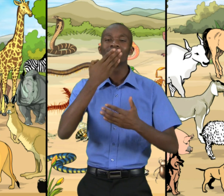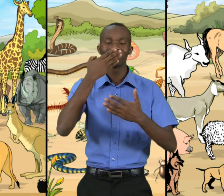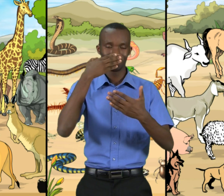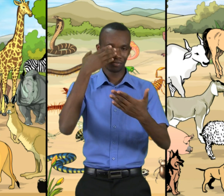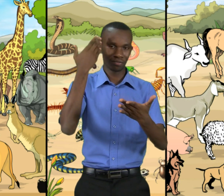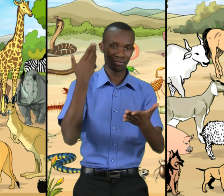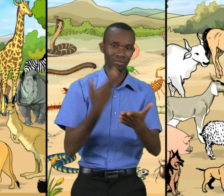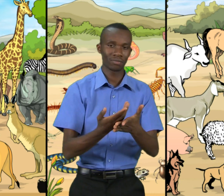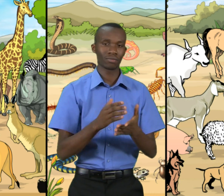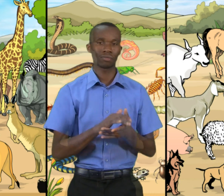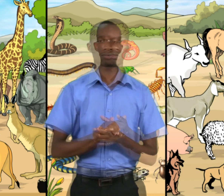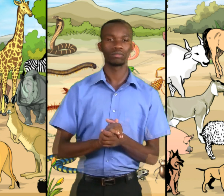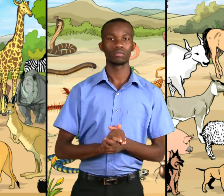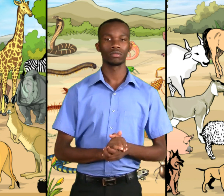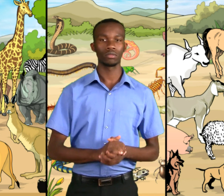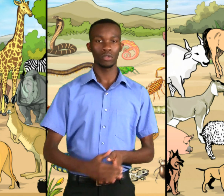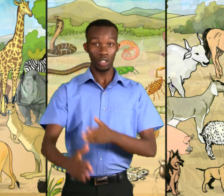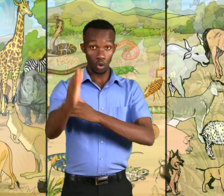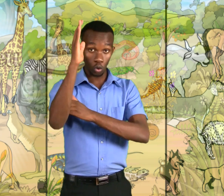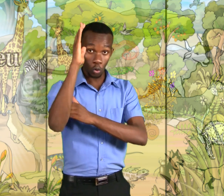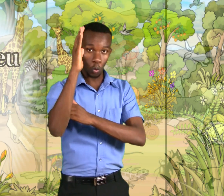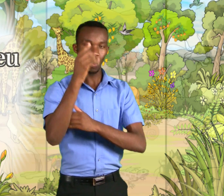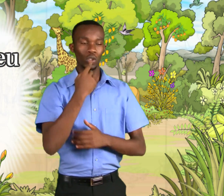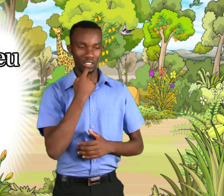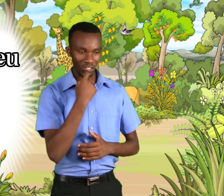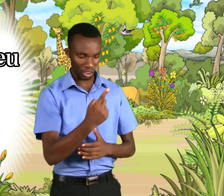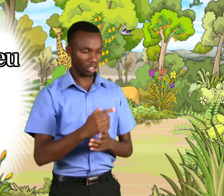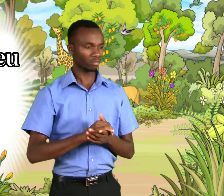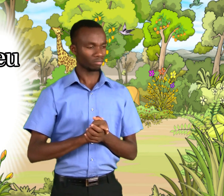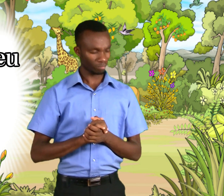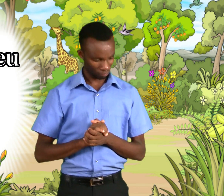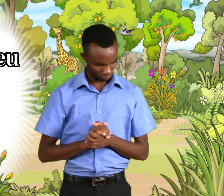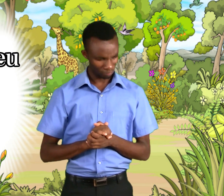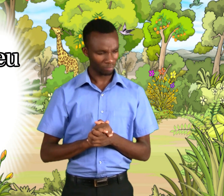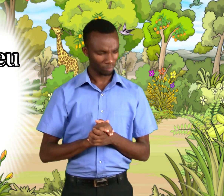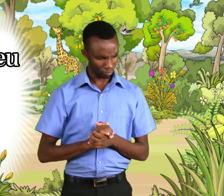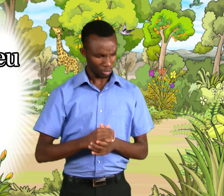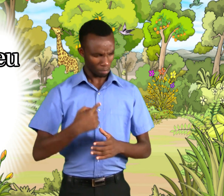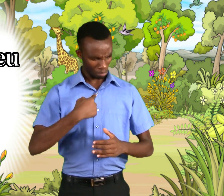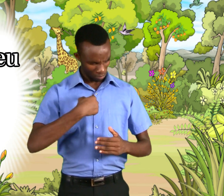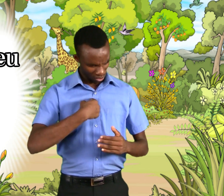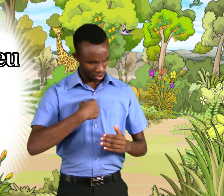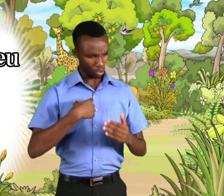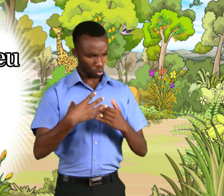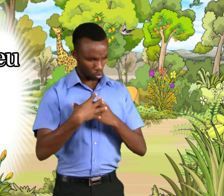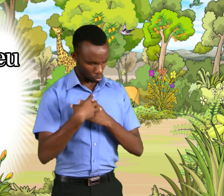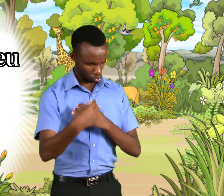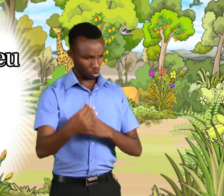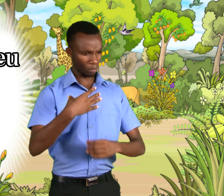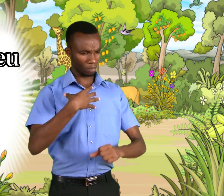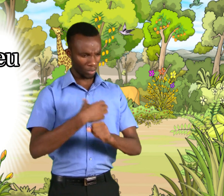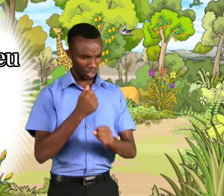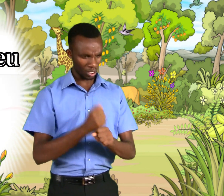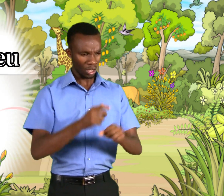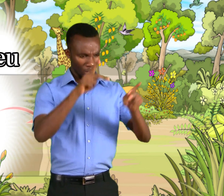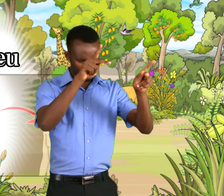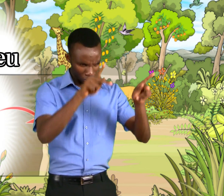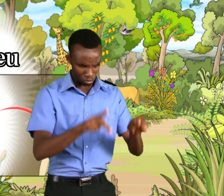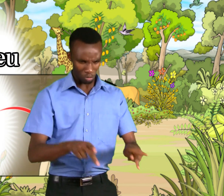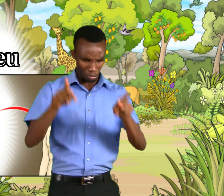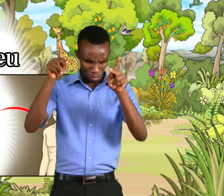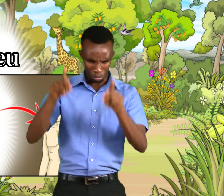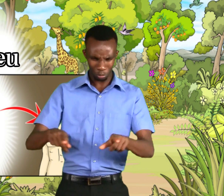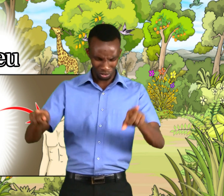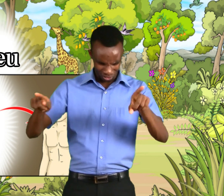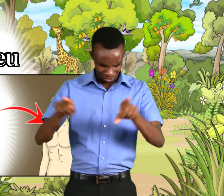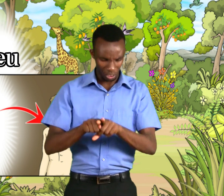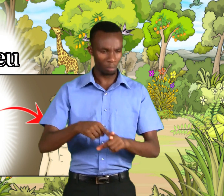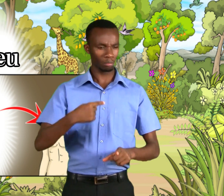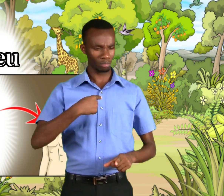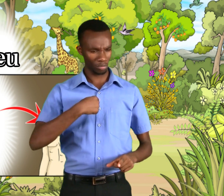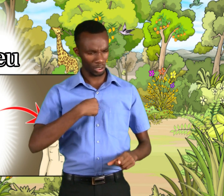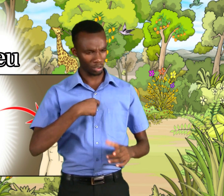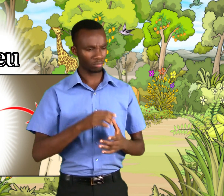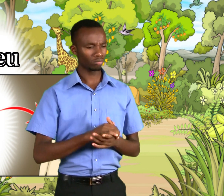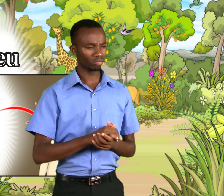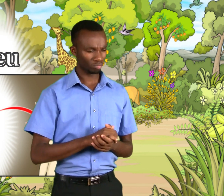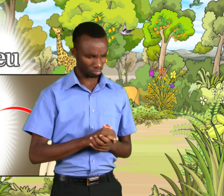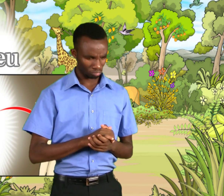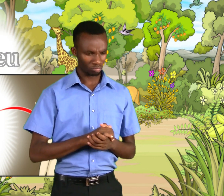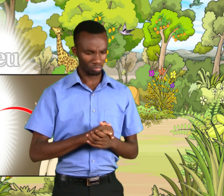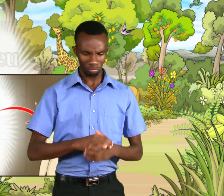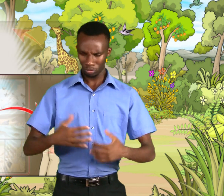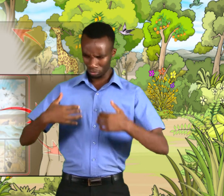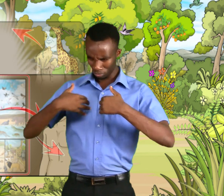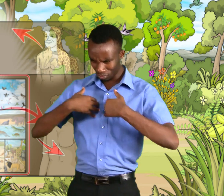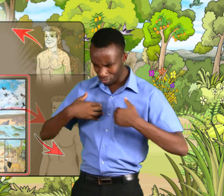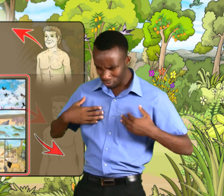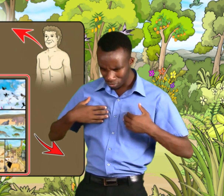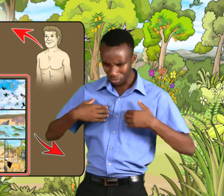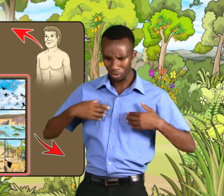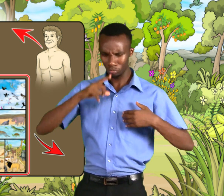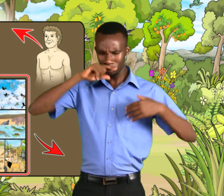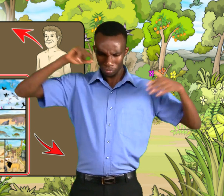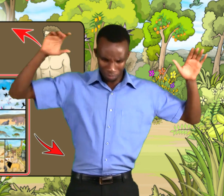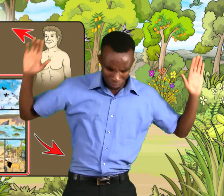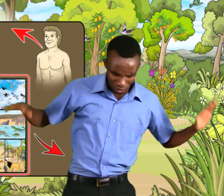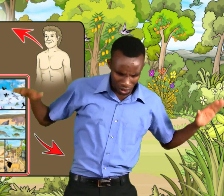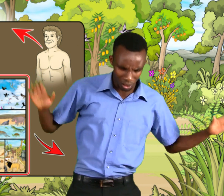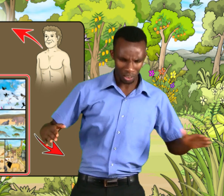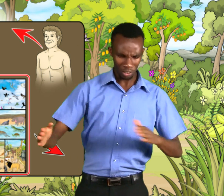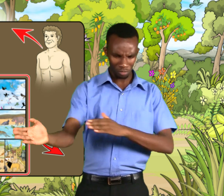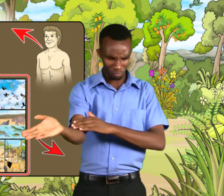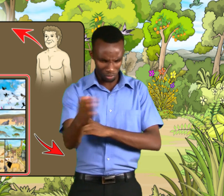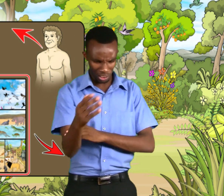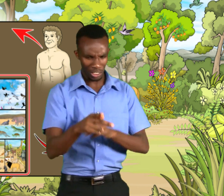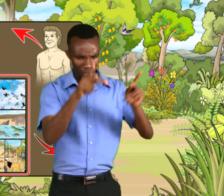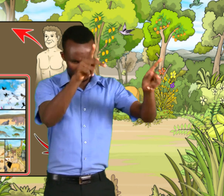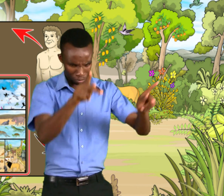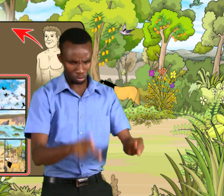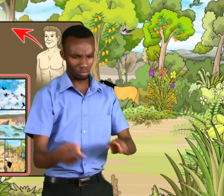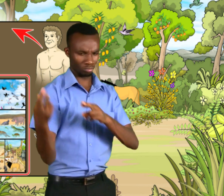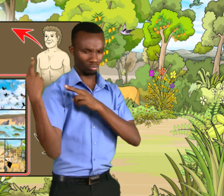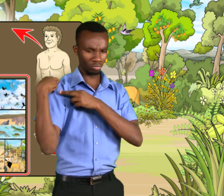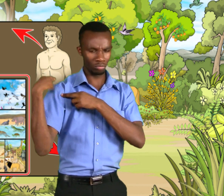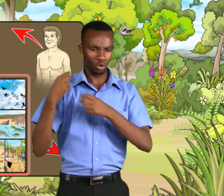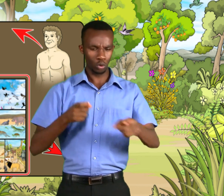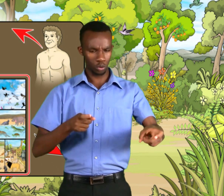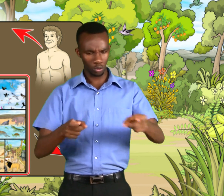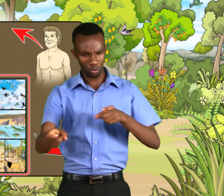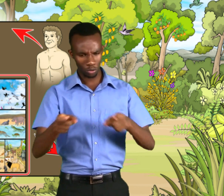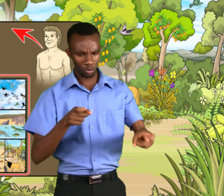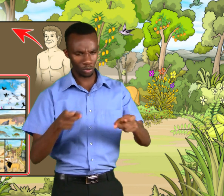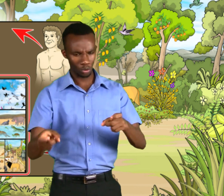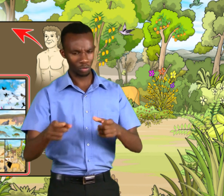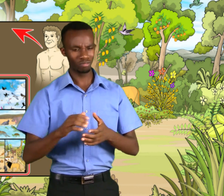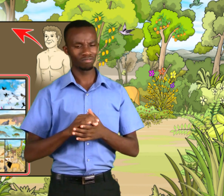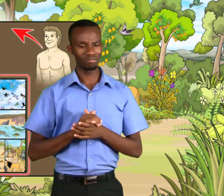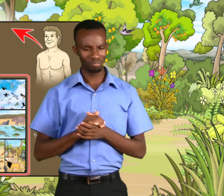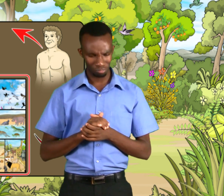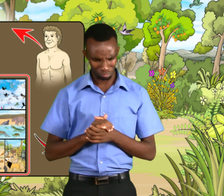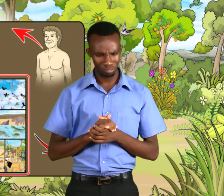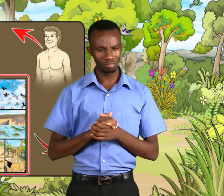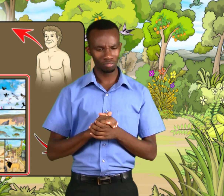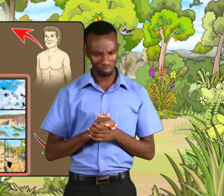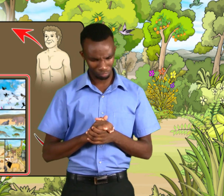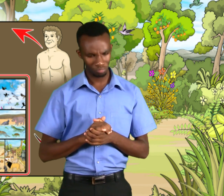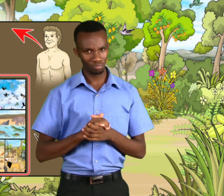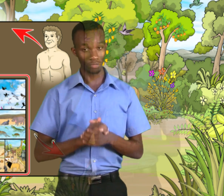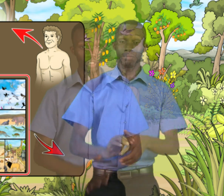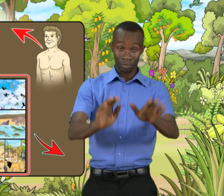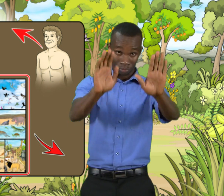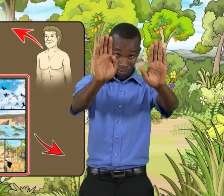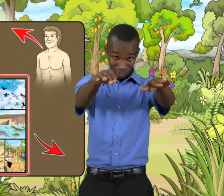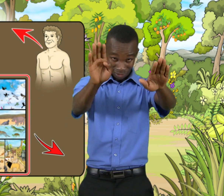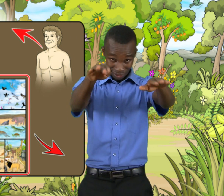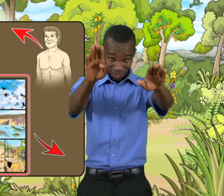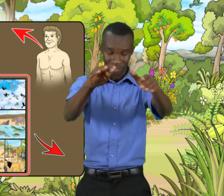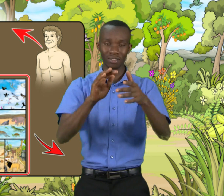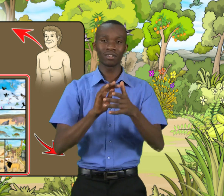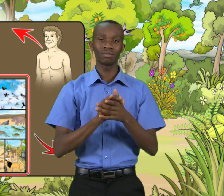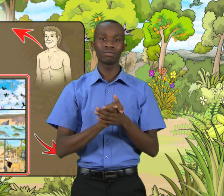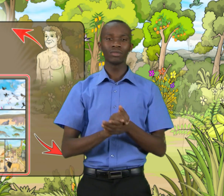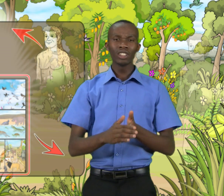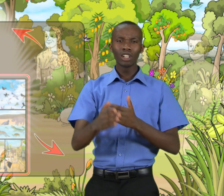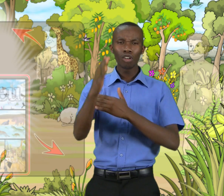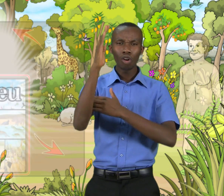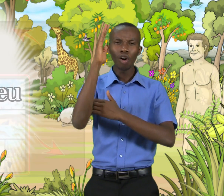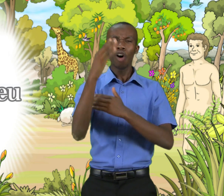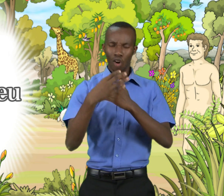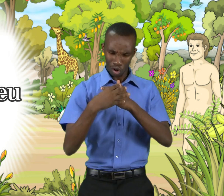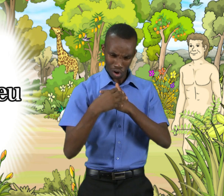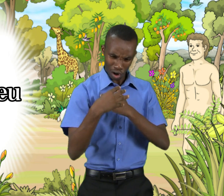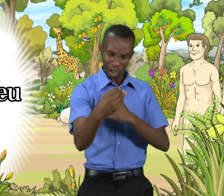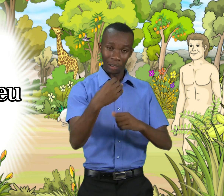Then God said, “Let Us make man in Our image, after Our likeness, to rule over the fish of the sea and the birds of the air, over the livestock, and over all the earth itself and every creature that crawls upon it.”